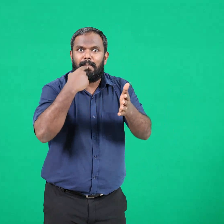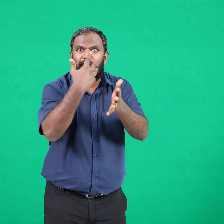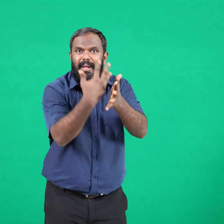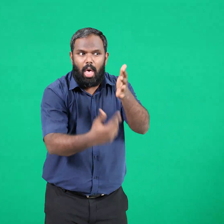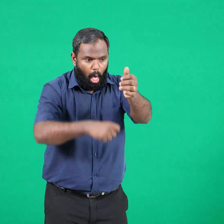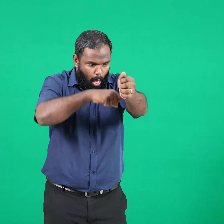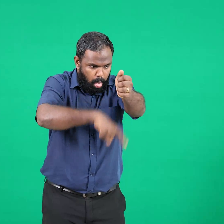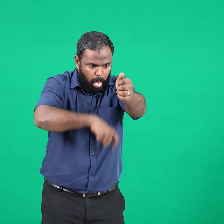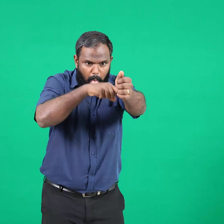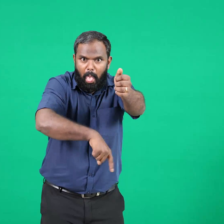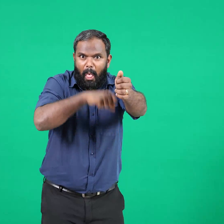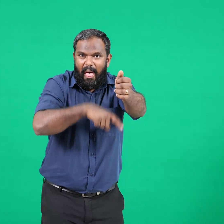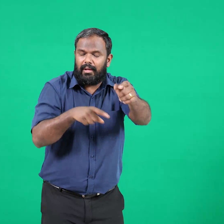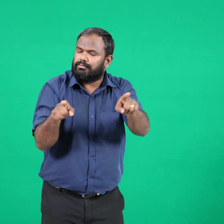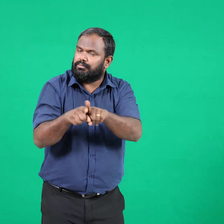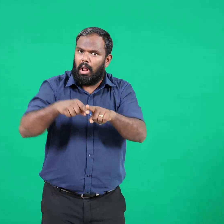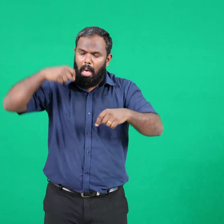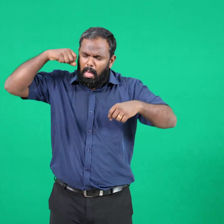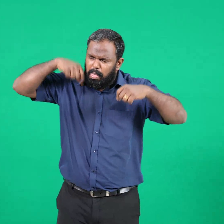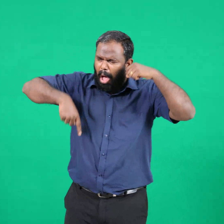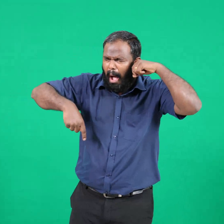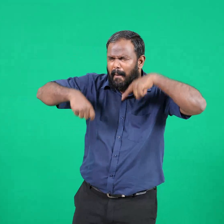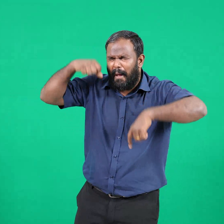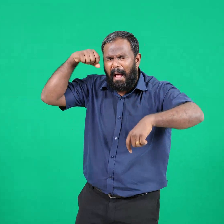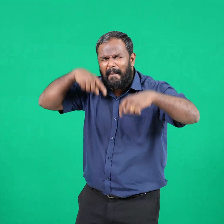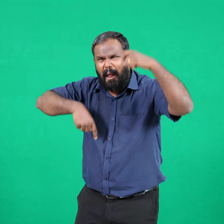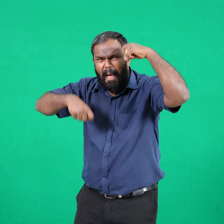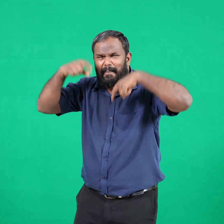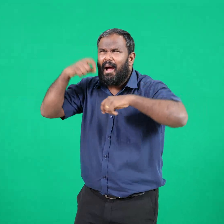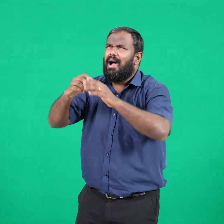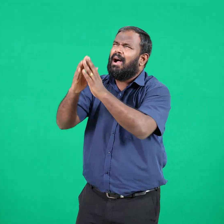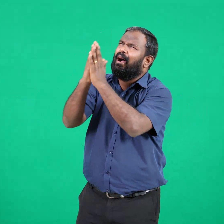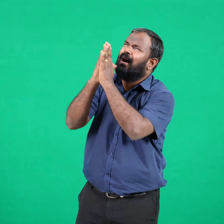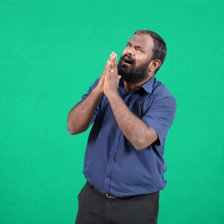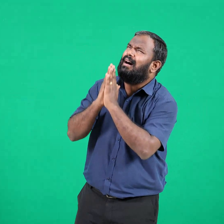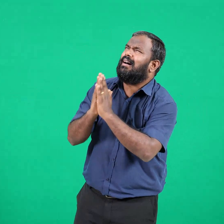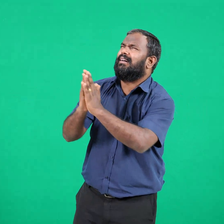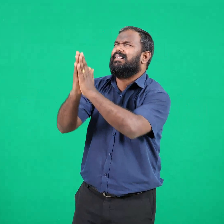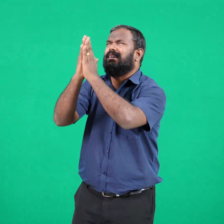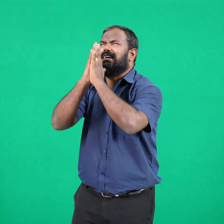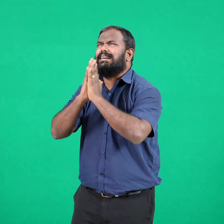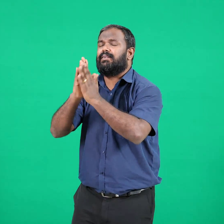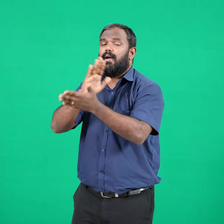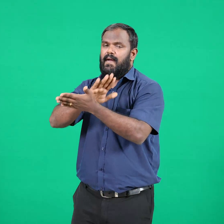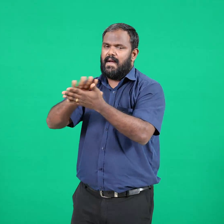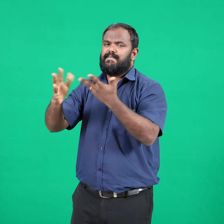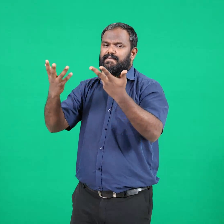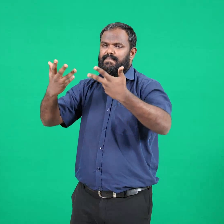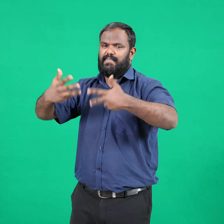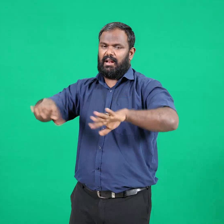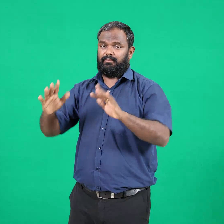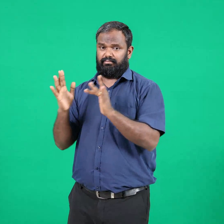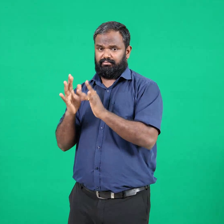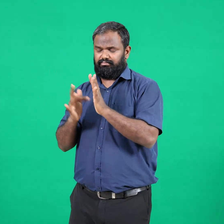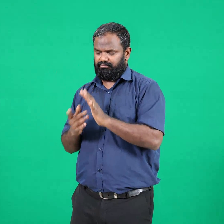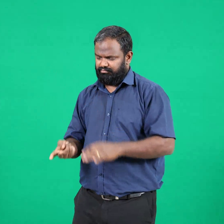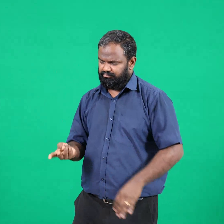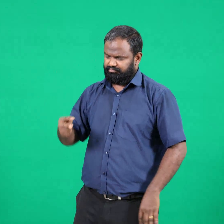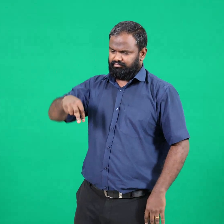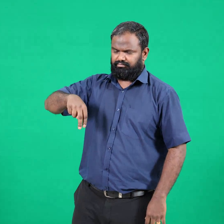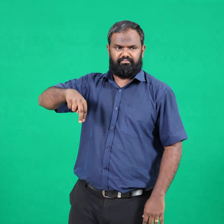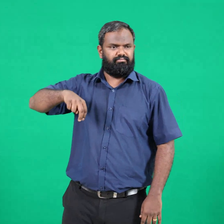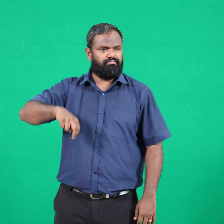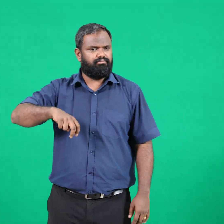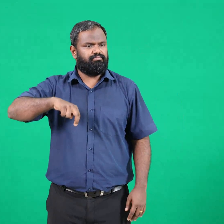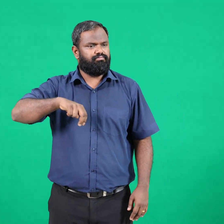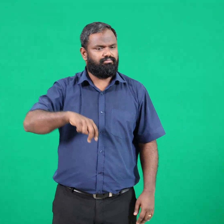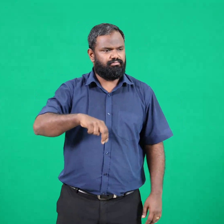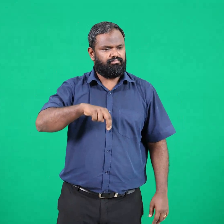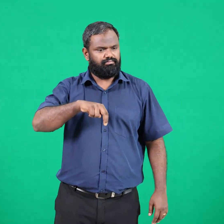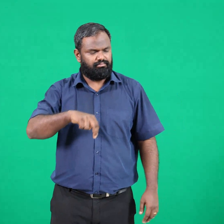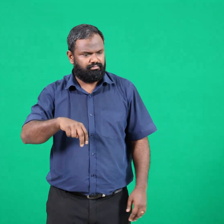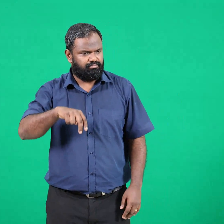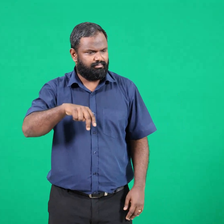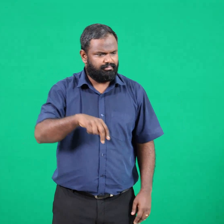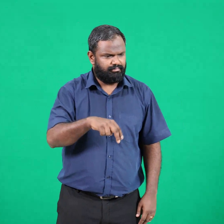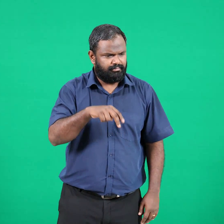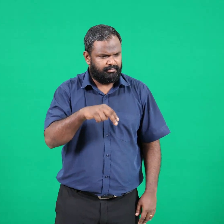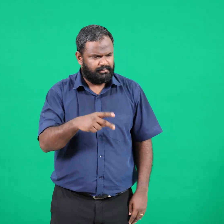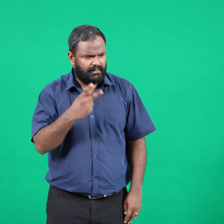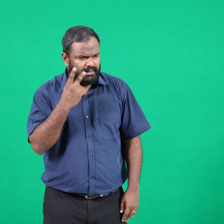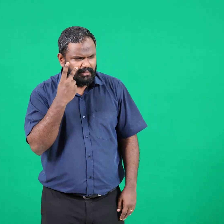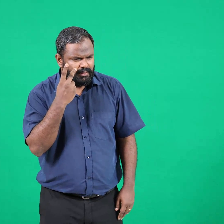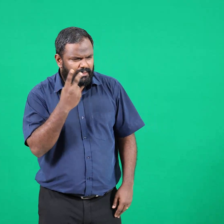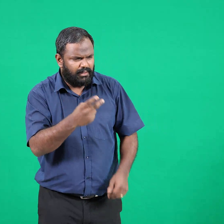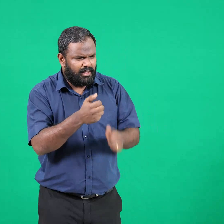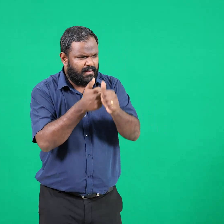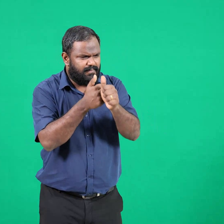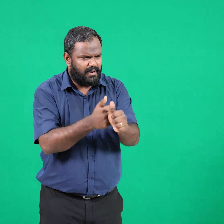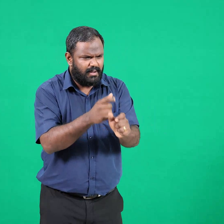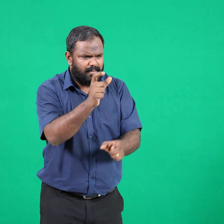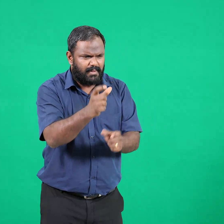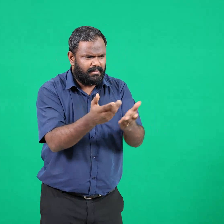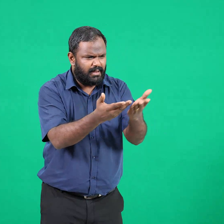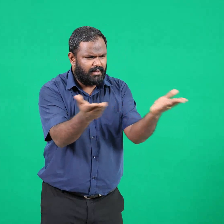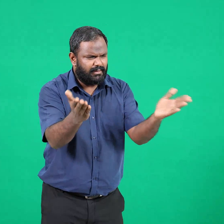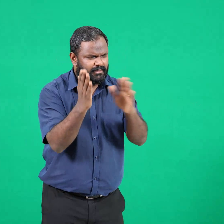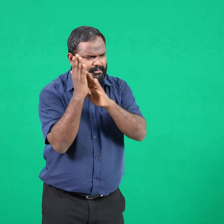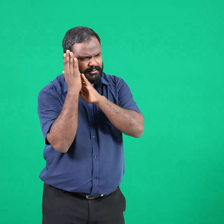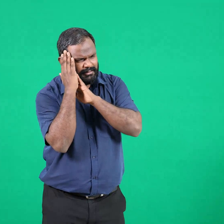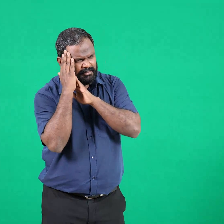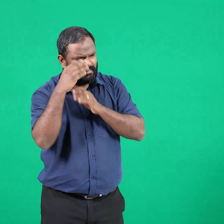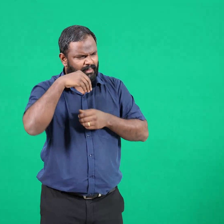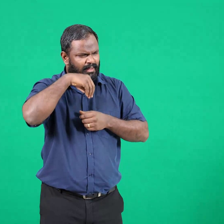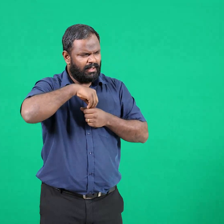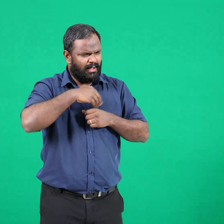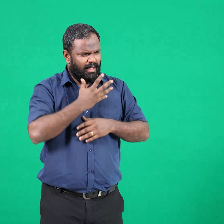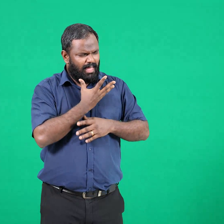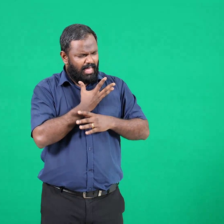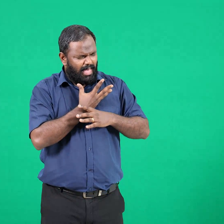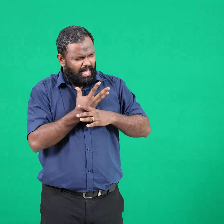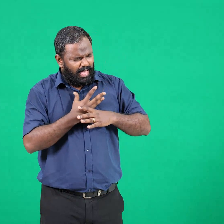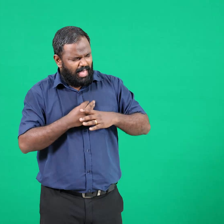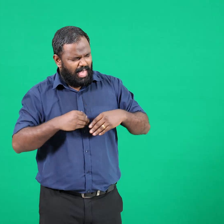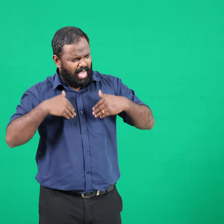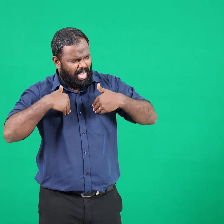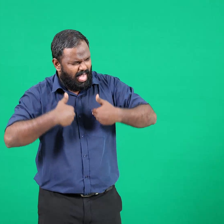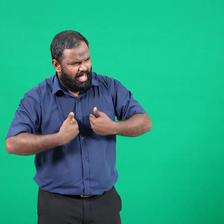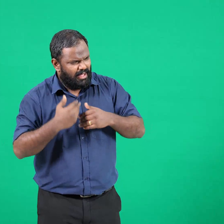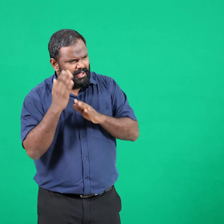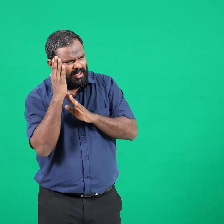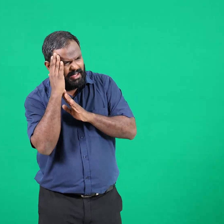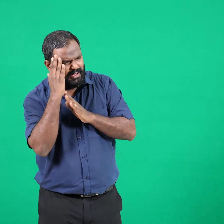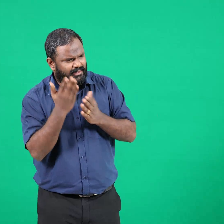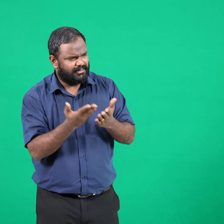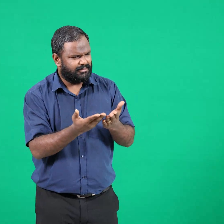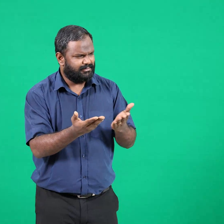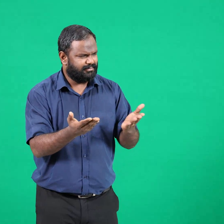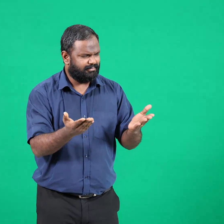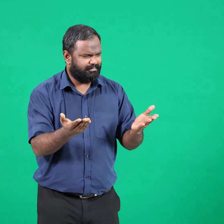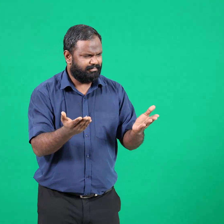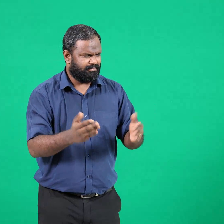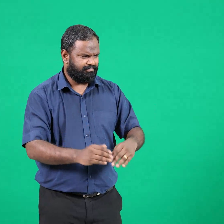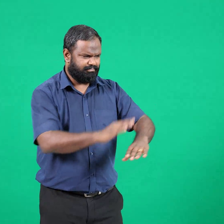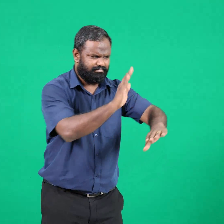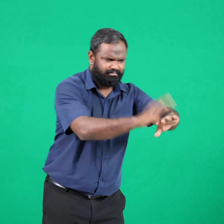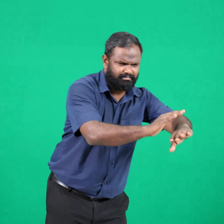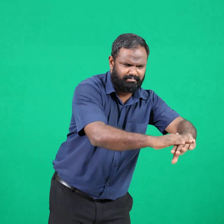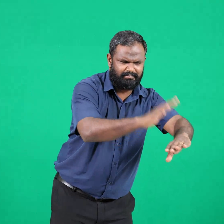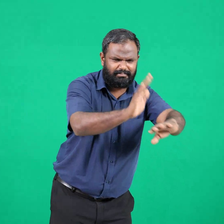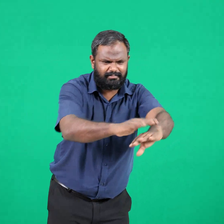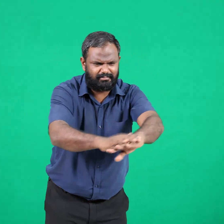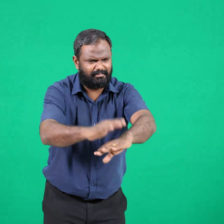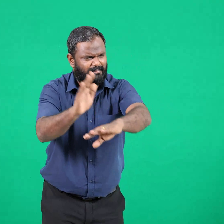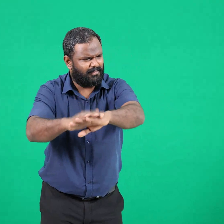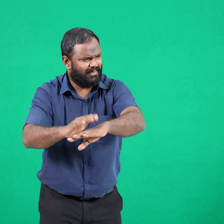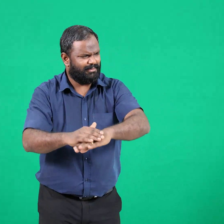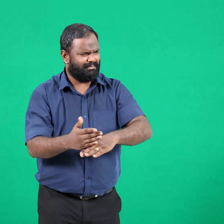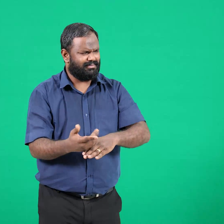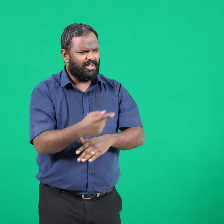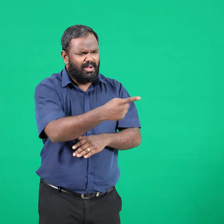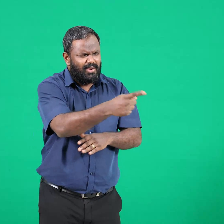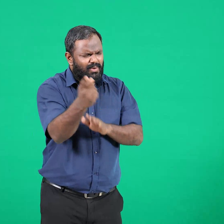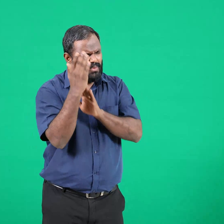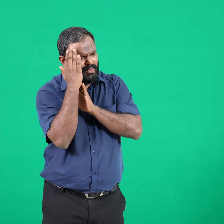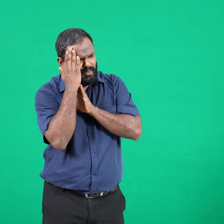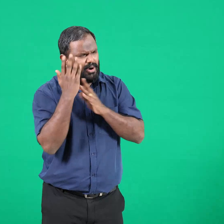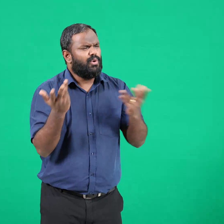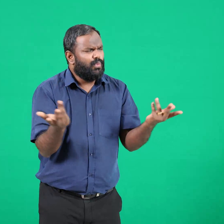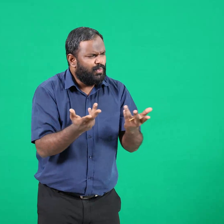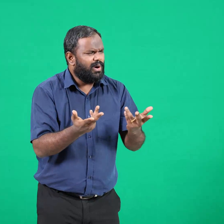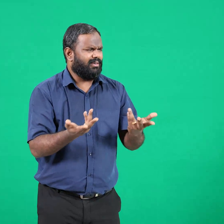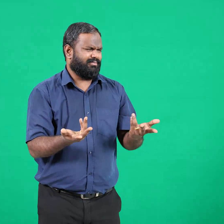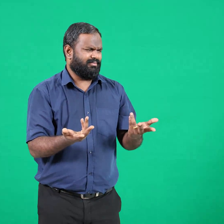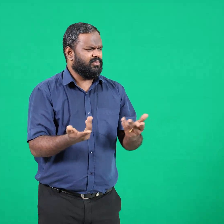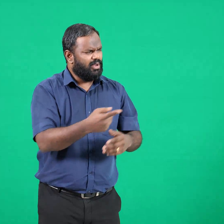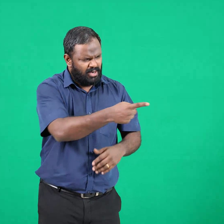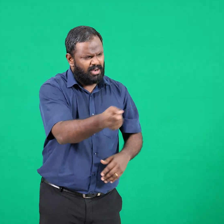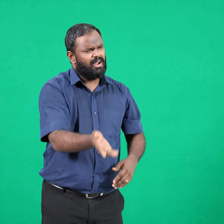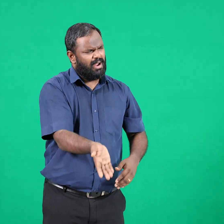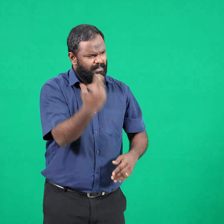When Jesus rose from prayer and returned to the disciples, He found them asleep, exhausted from sorrow.